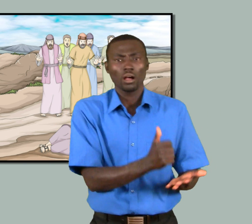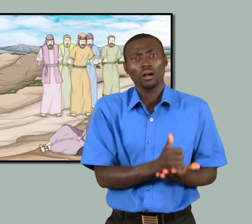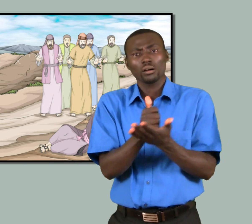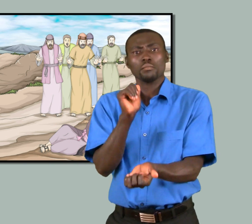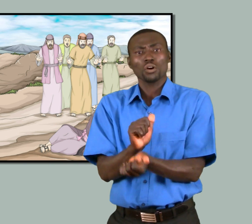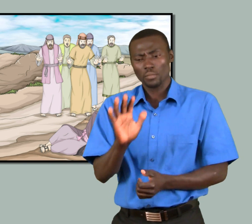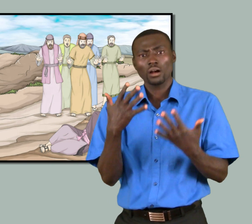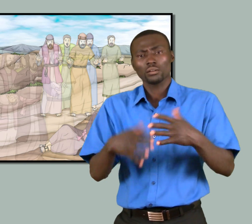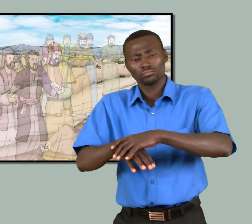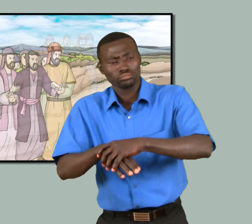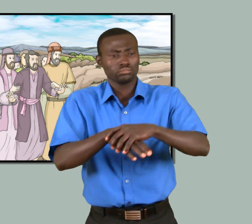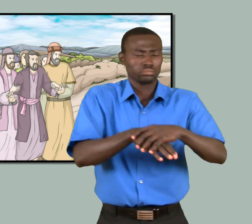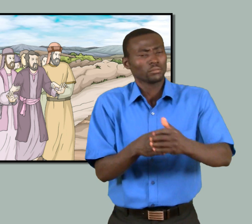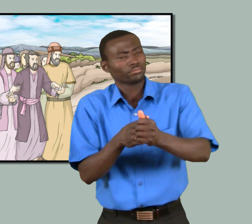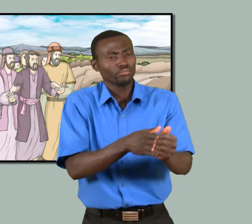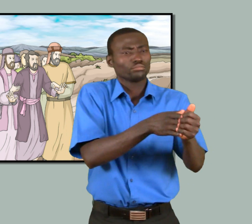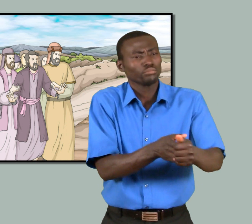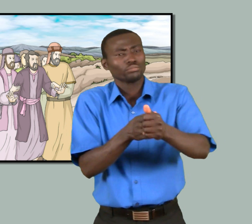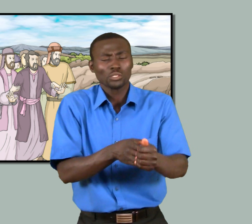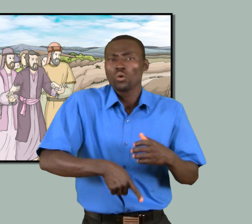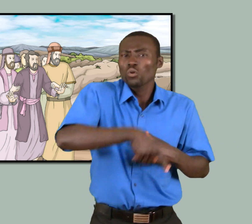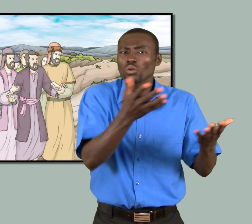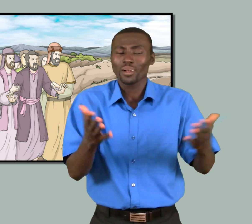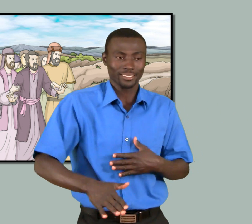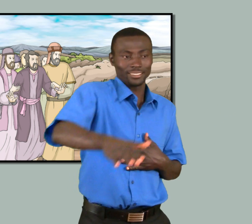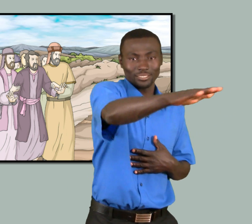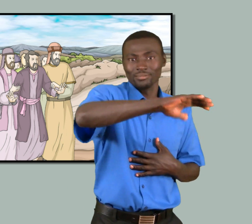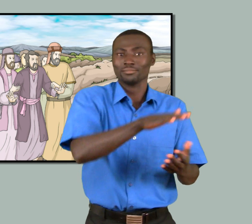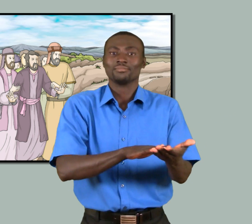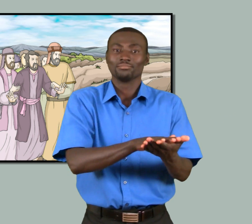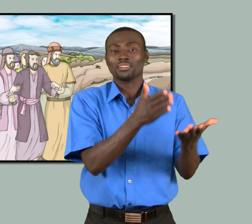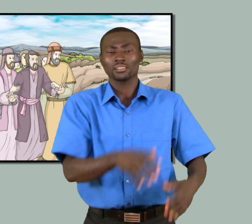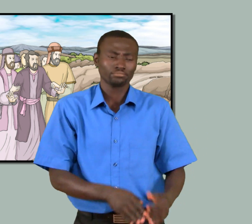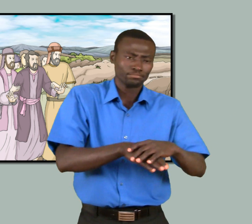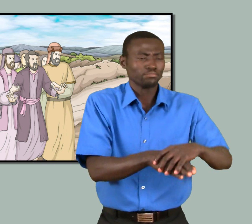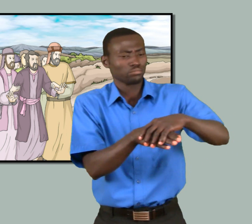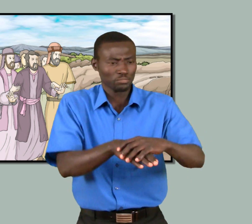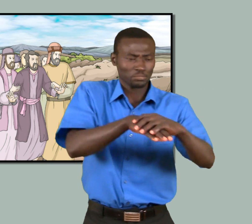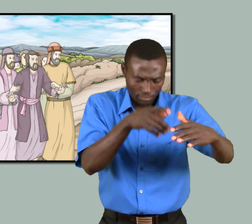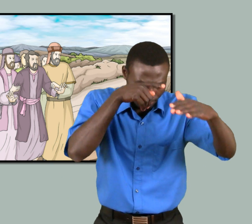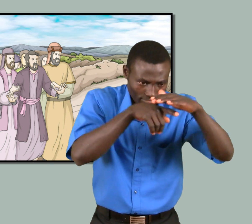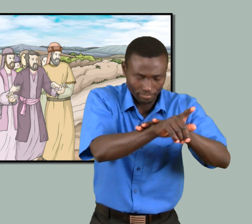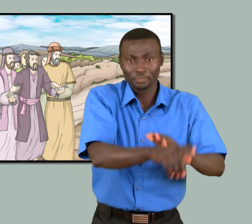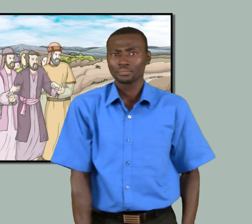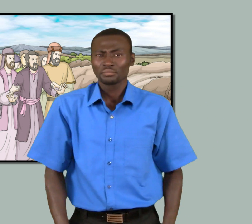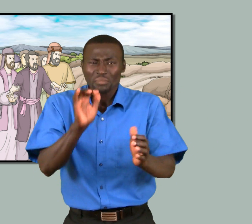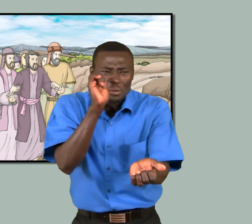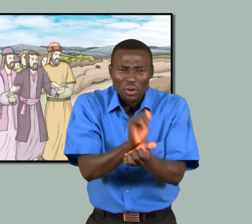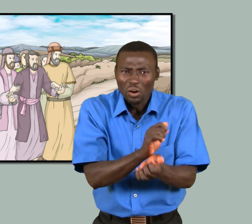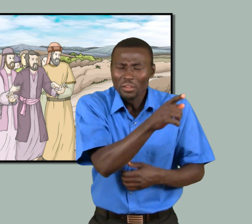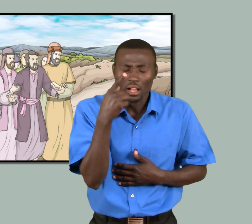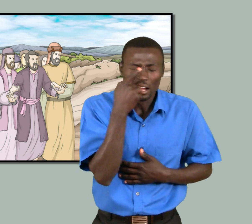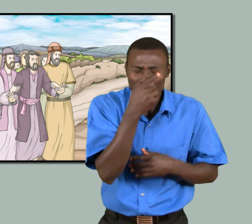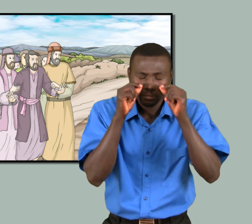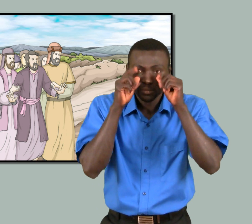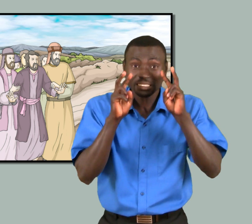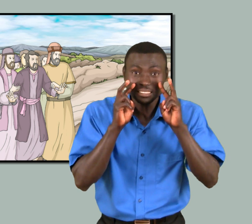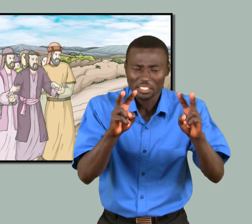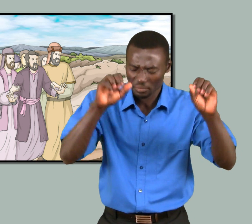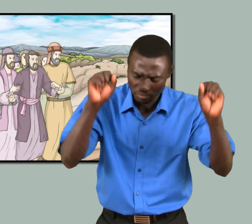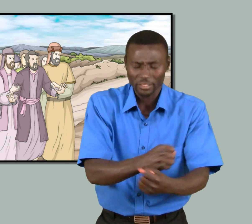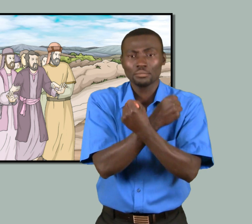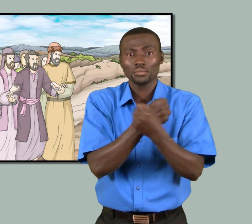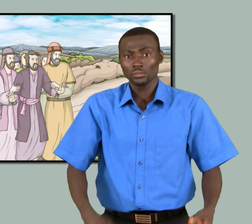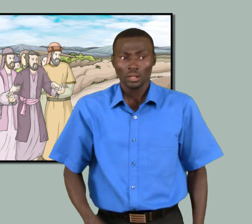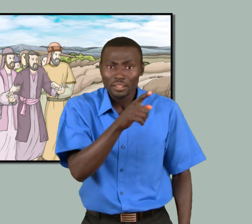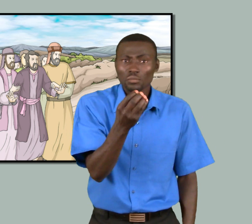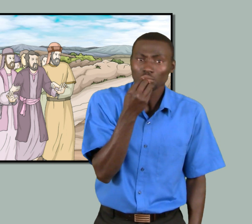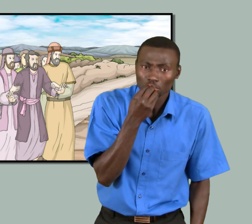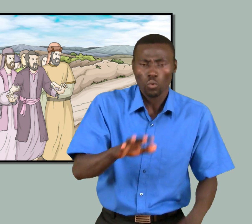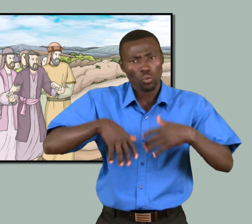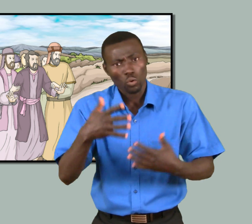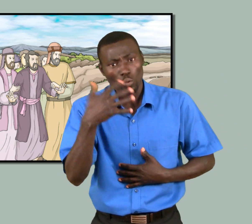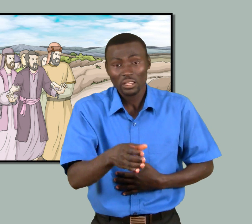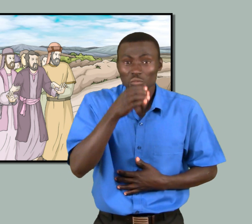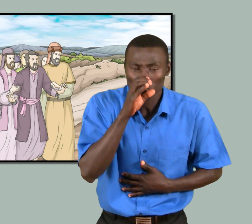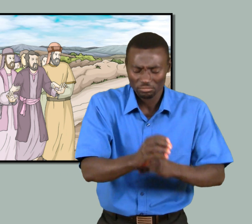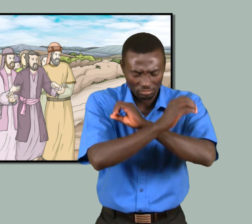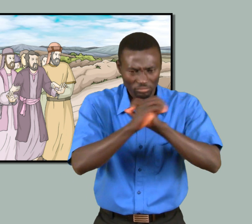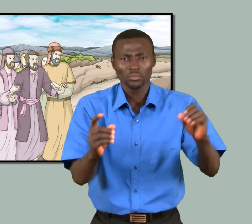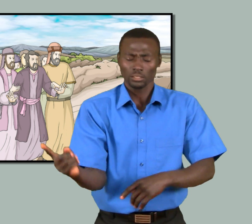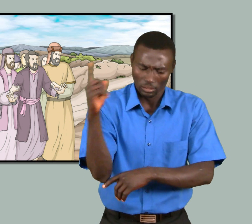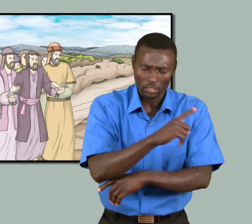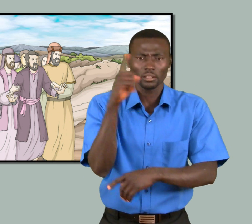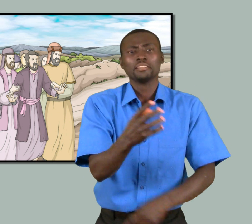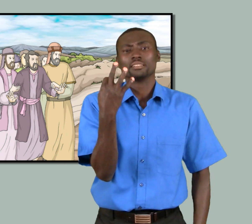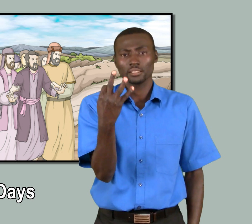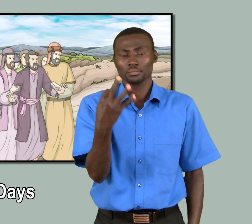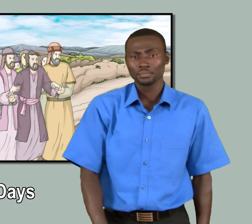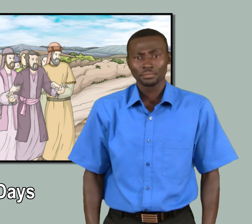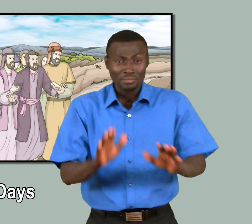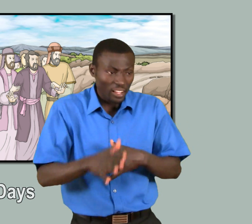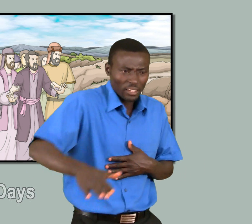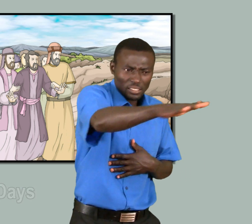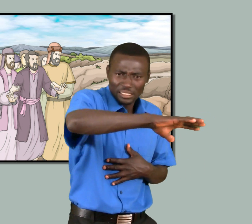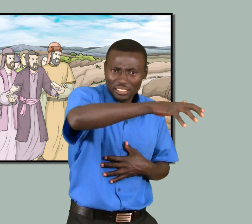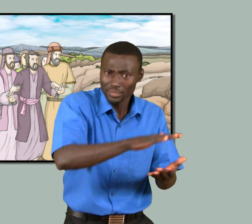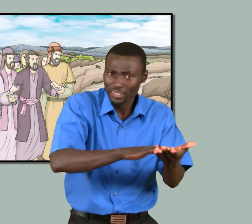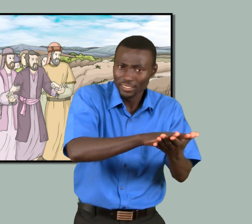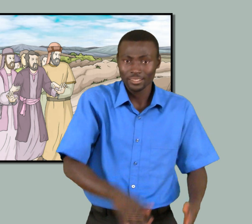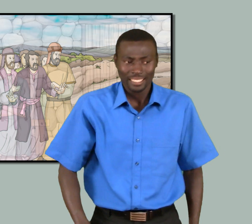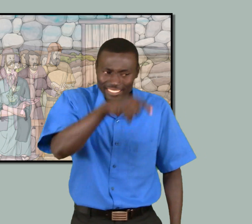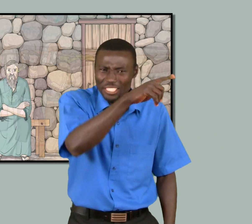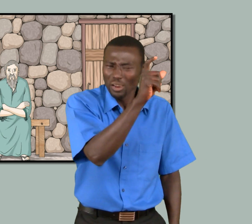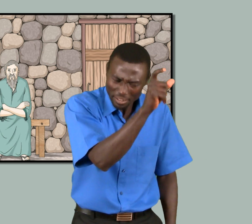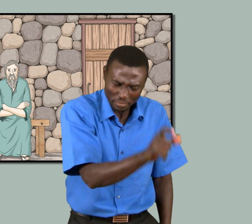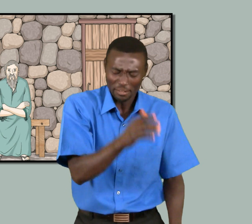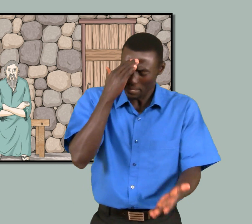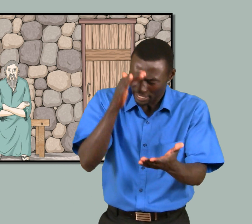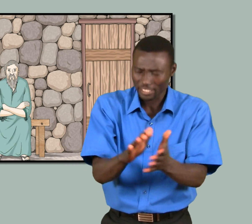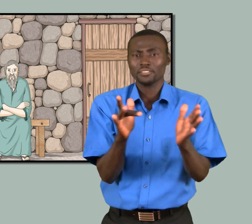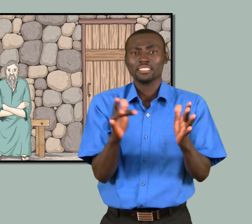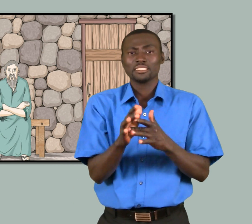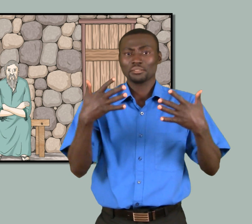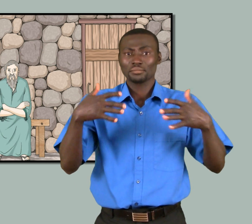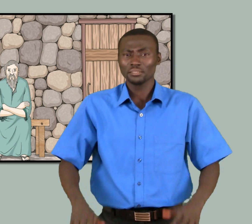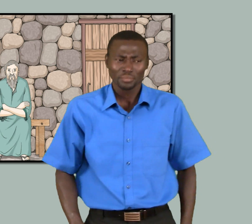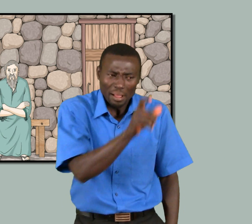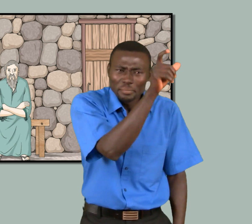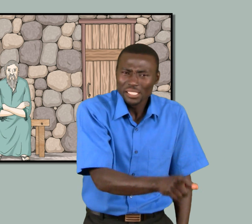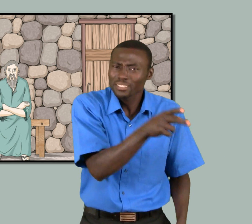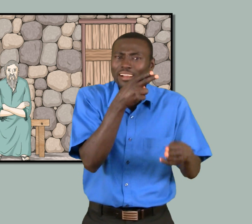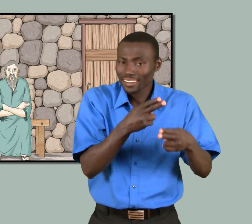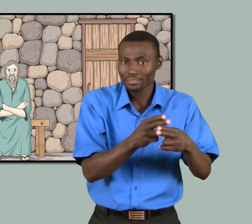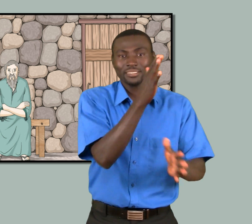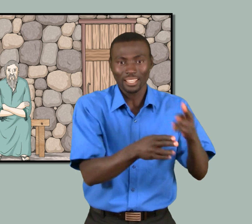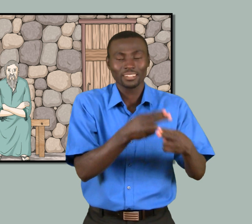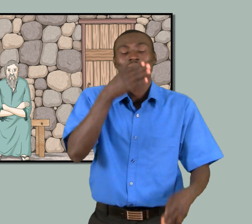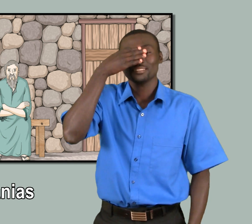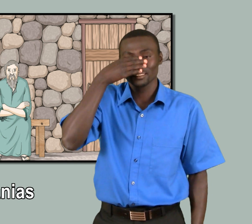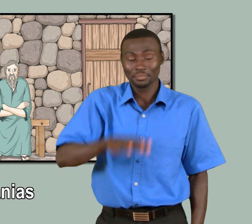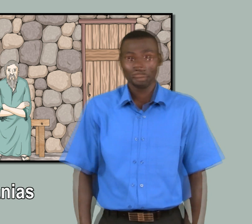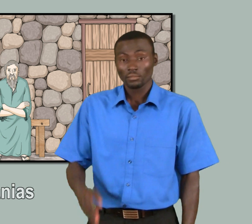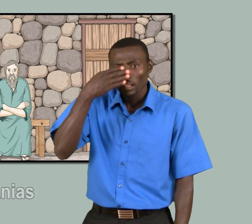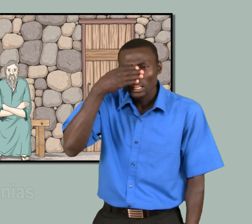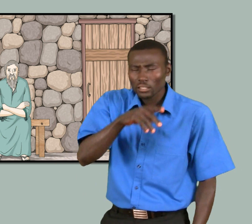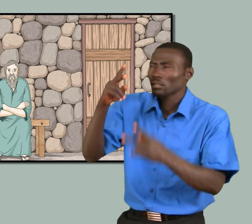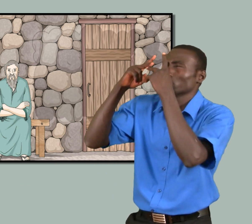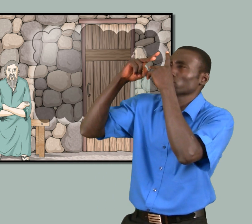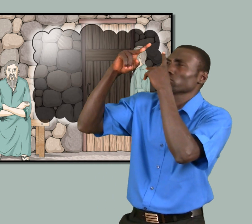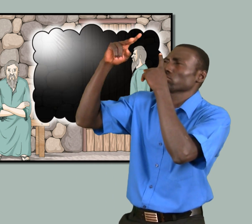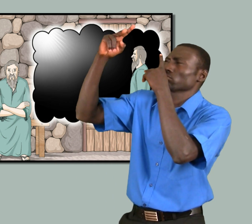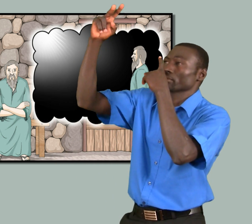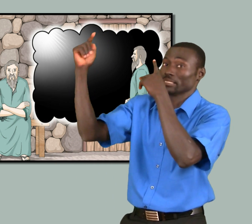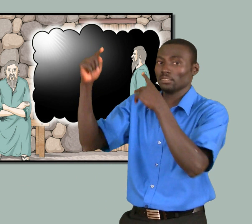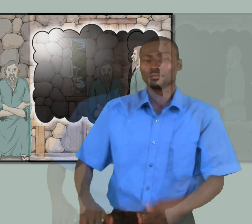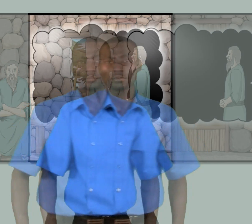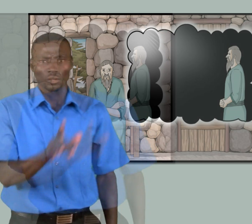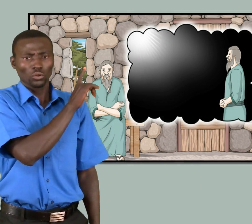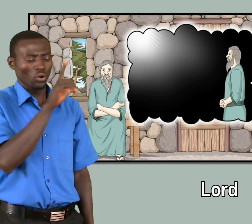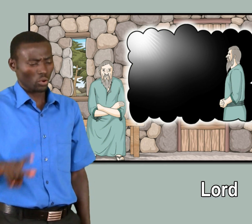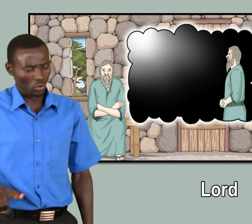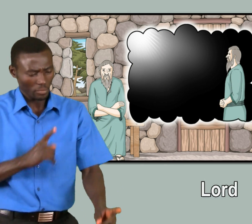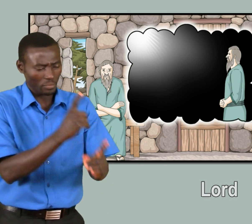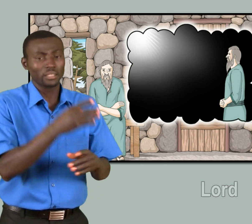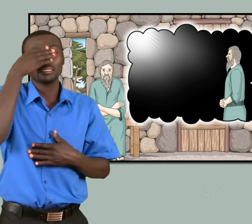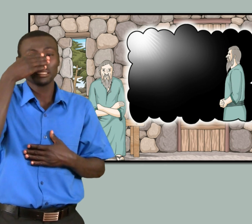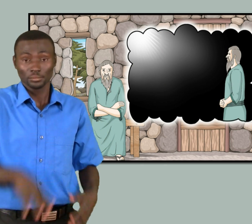So they led him by the hand into Damascus. For three days he was without sight, and he did not eat or drink anything. In Damascus there was a disciple named Ananias.